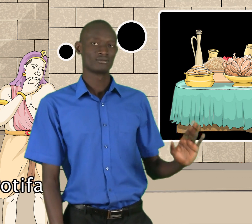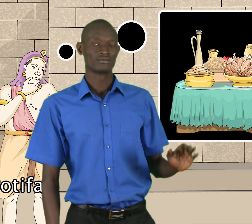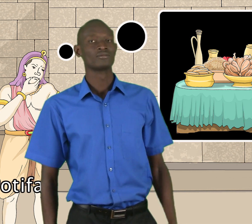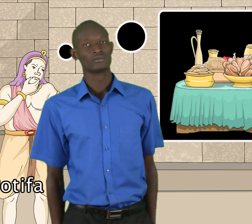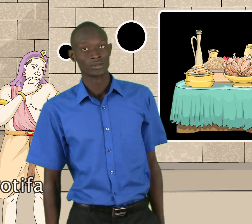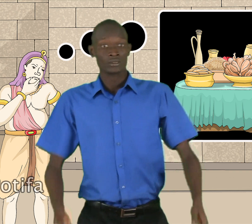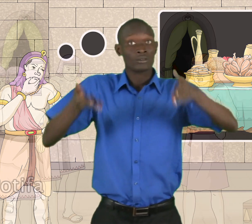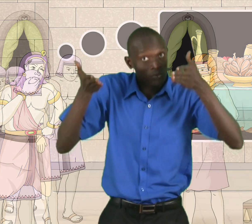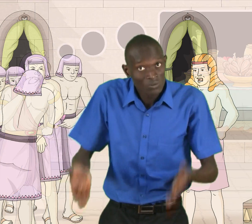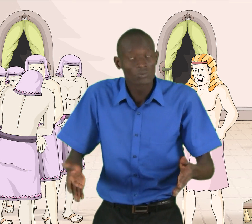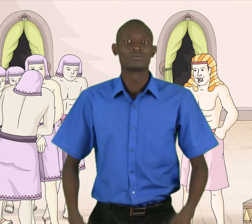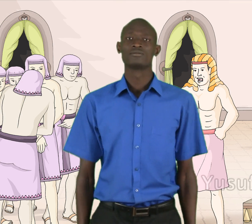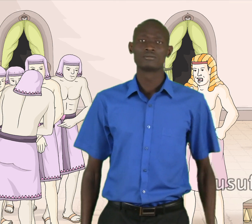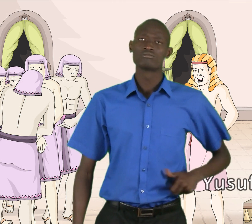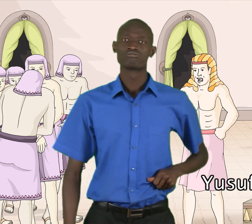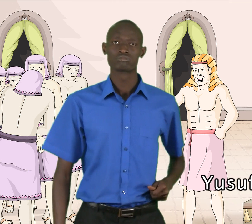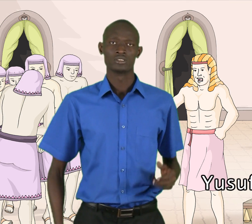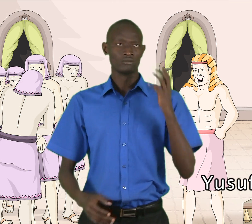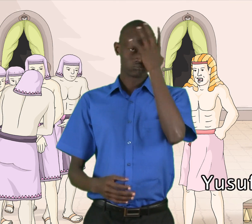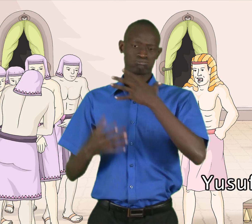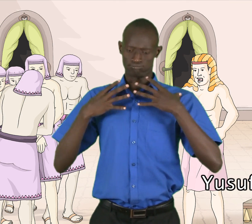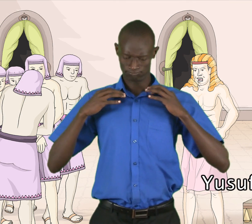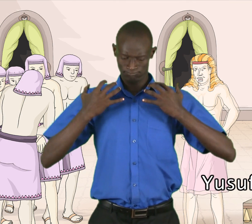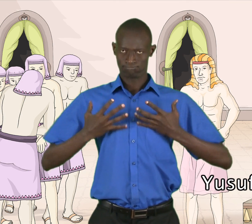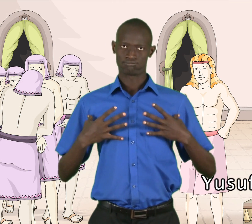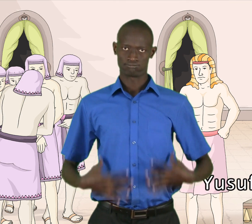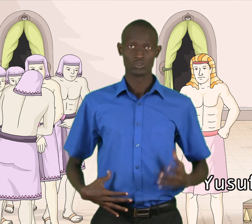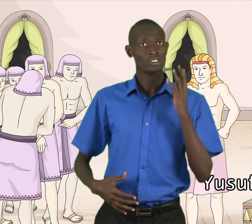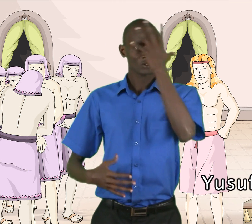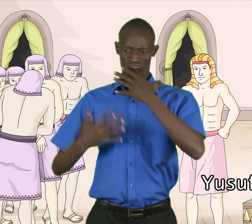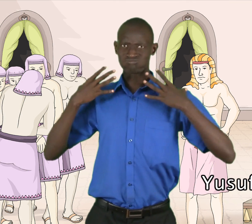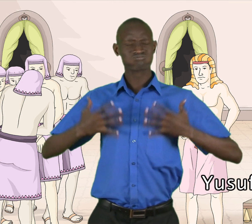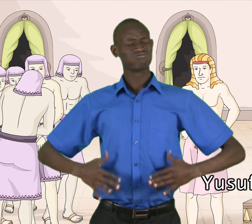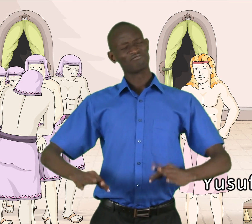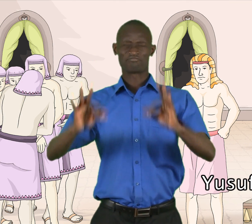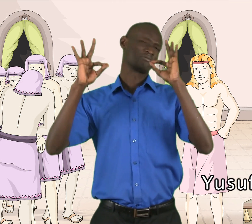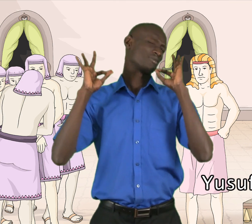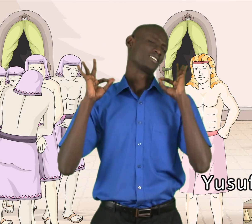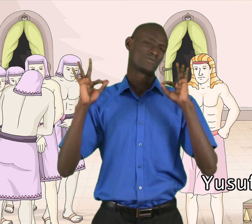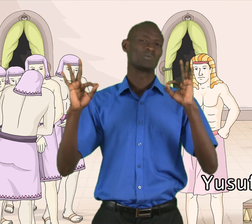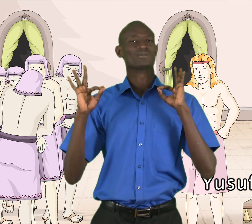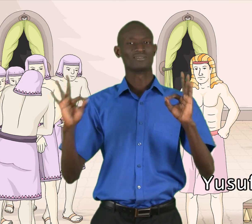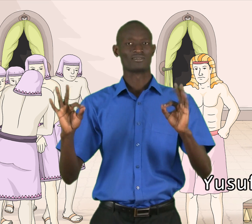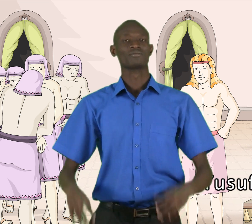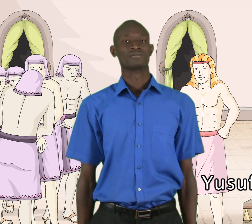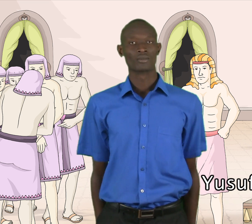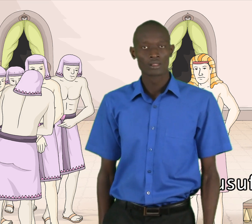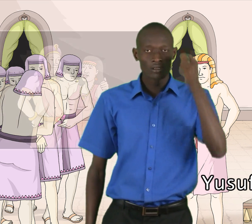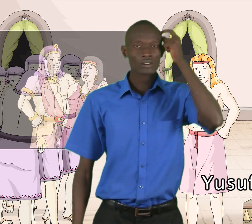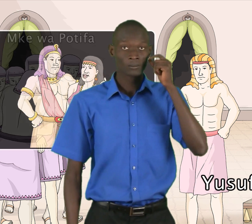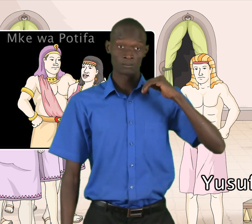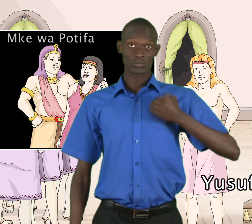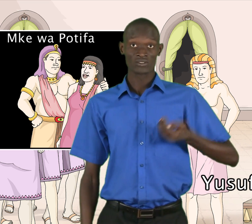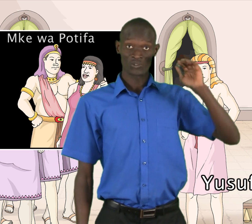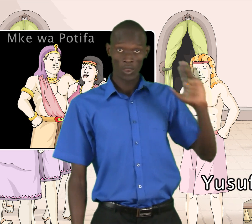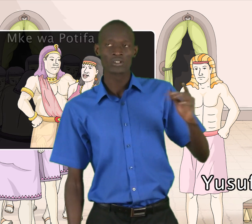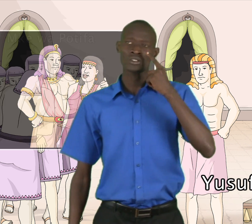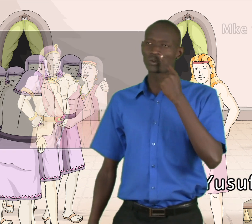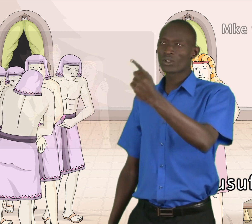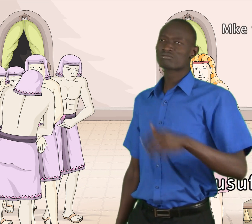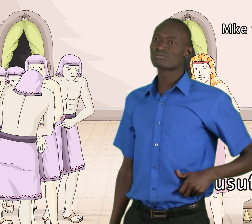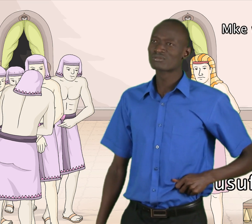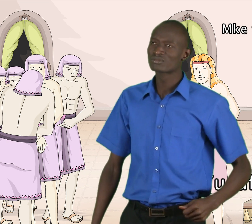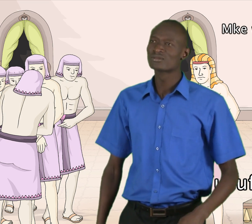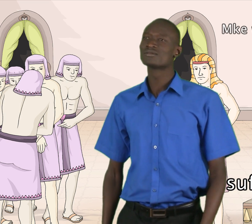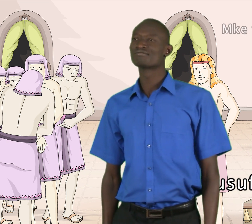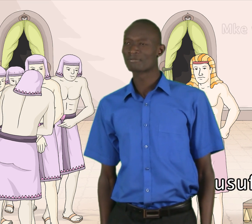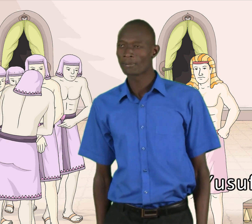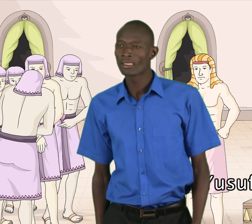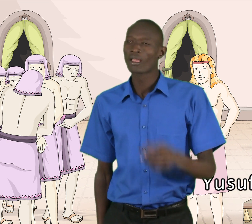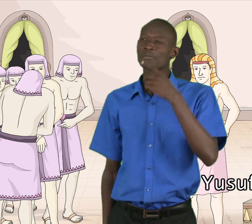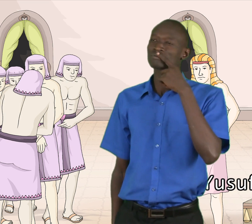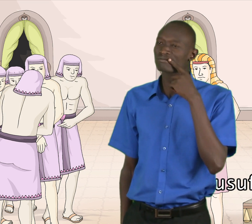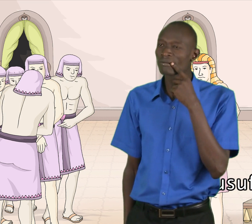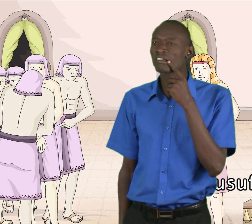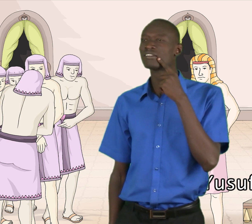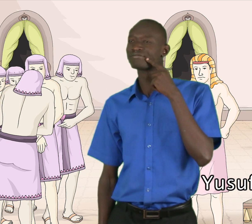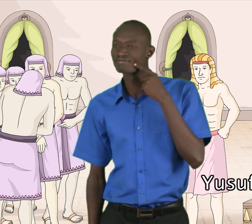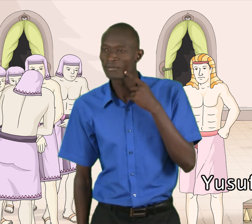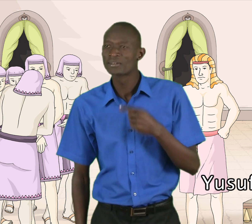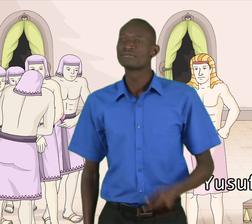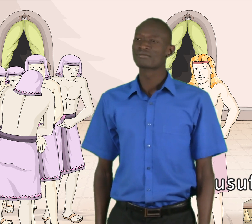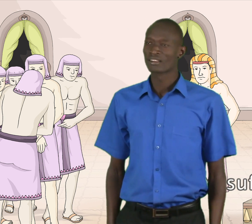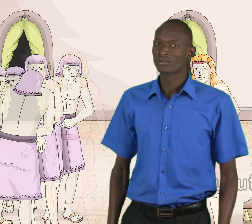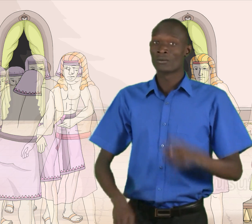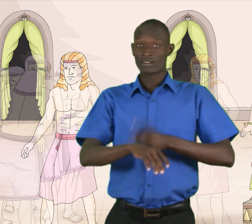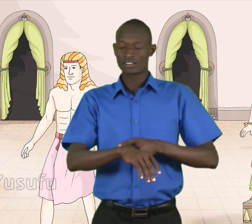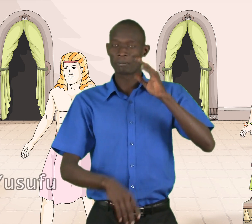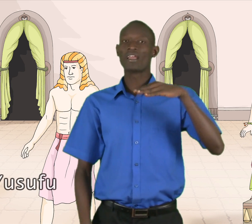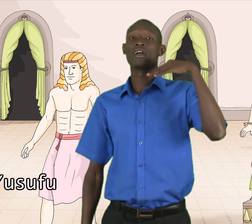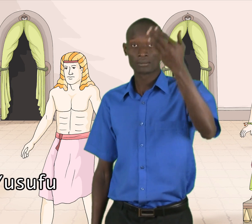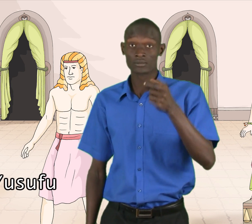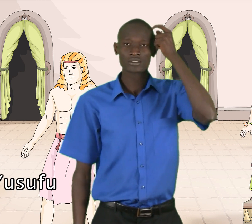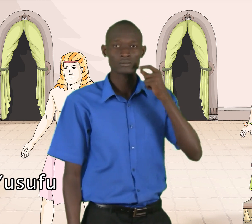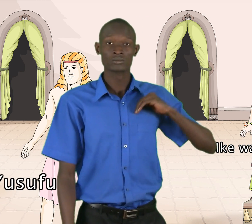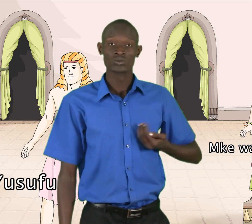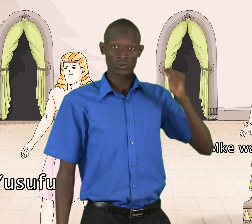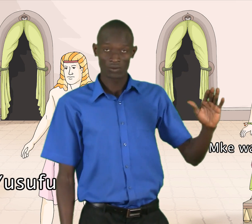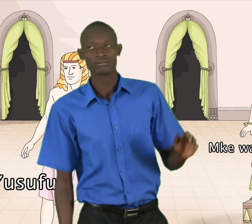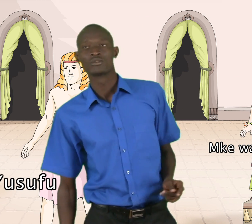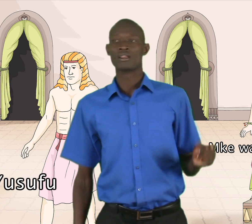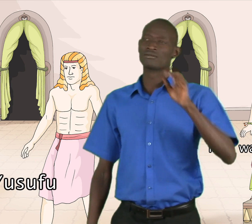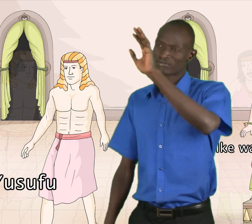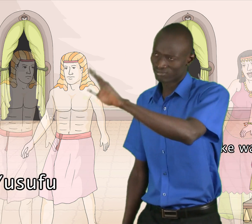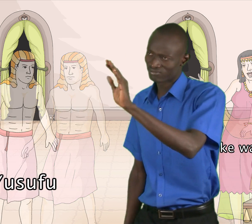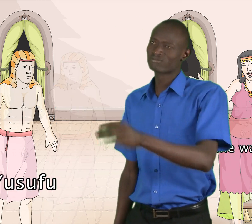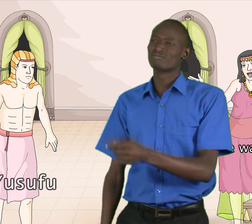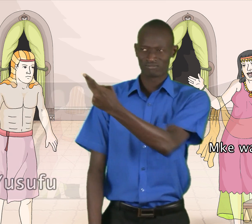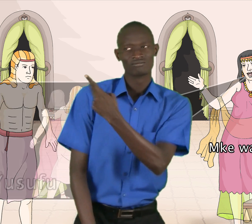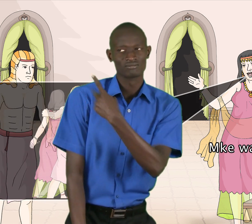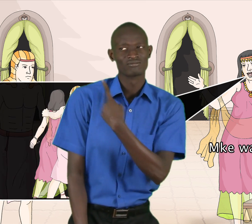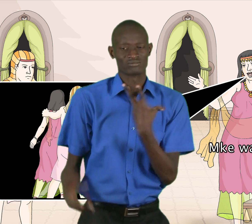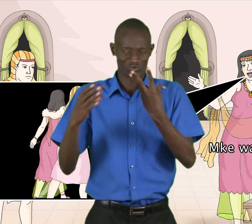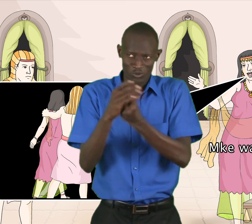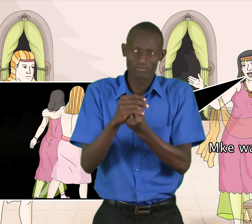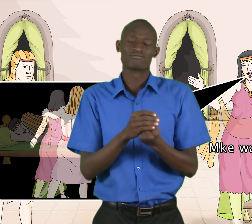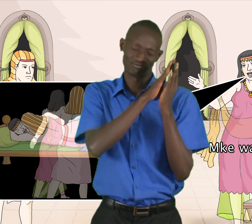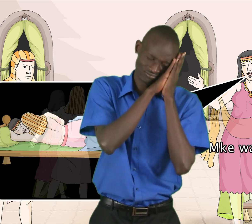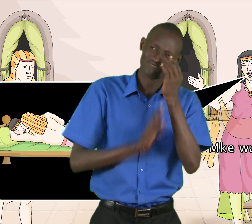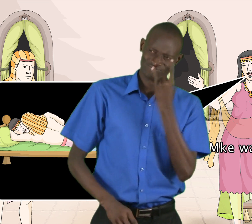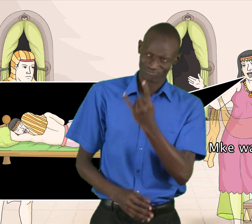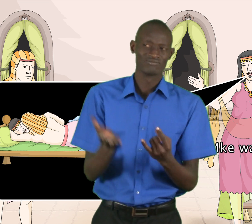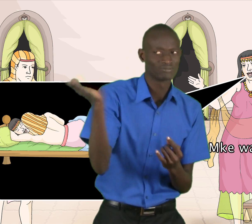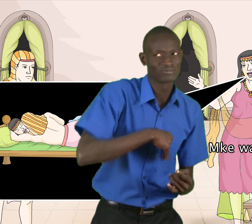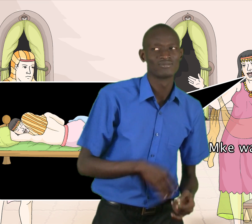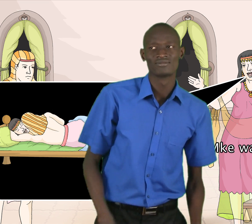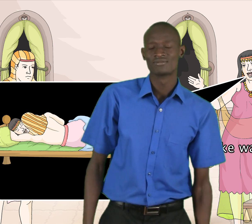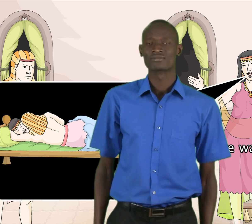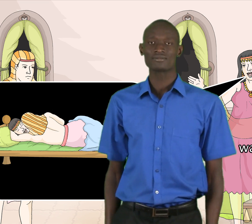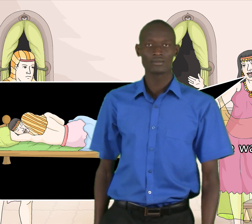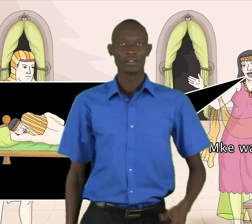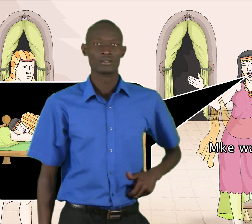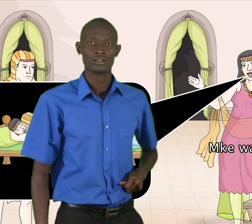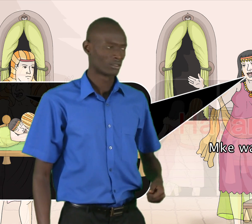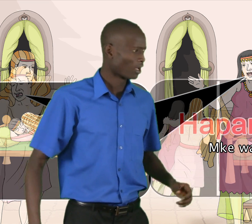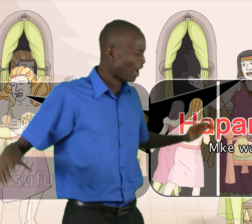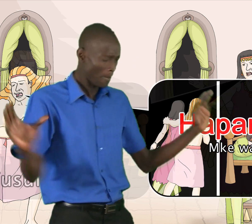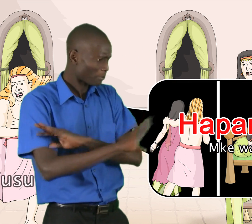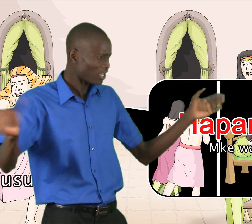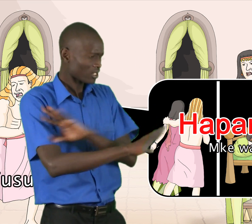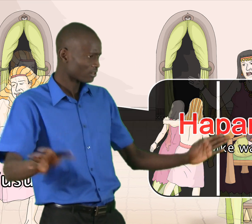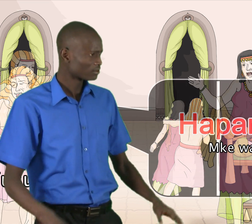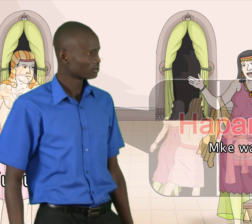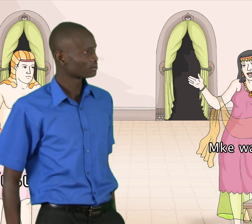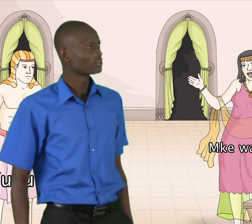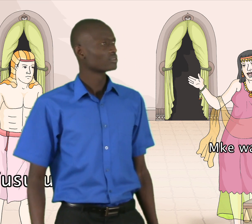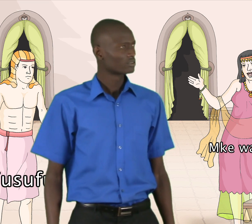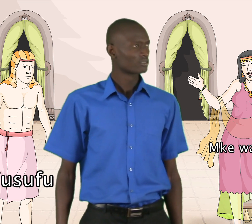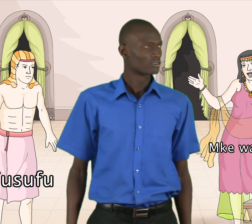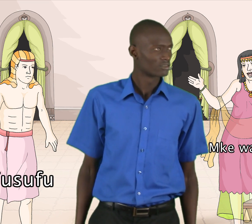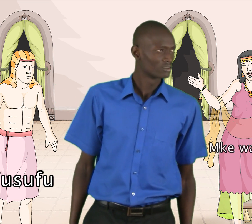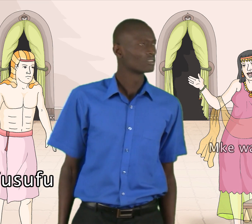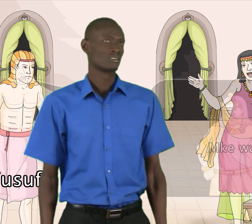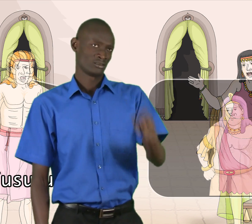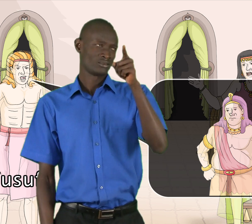Now Joseph was well-built and handsome, and after some time his master’s wife cast her eyes upon Joseph and said, “Sleep with me.”